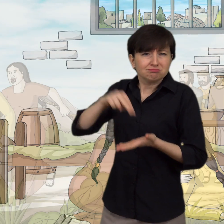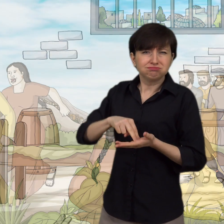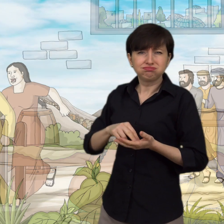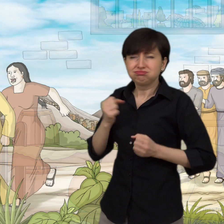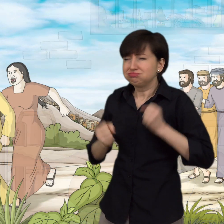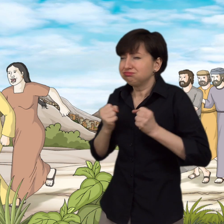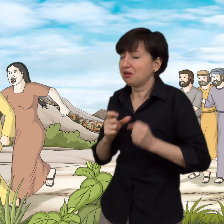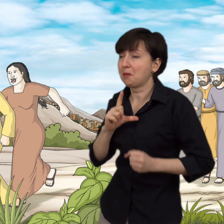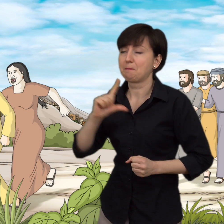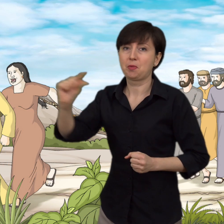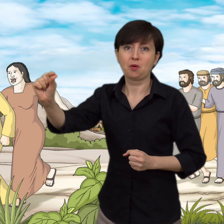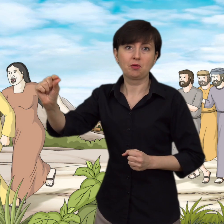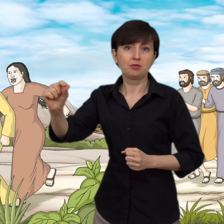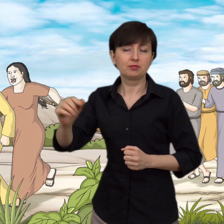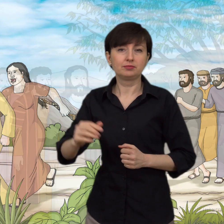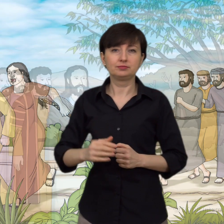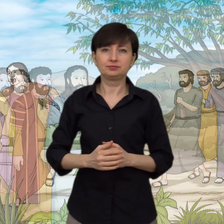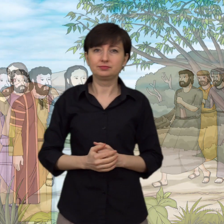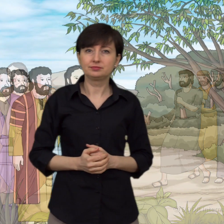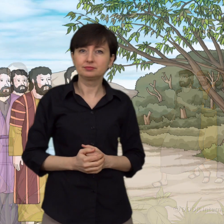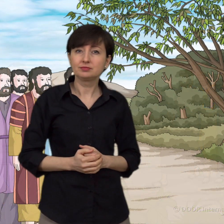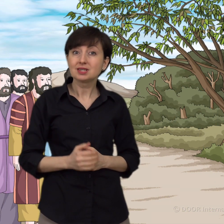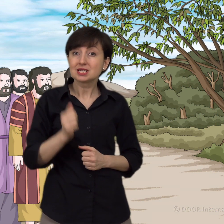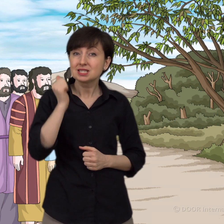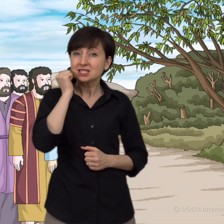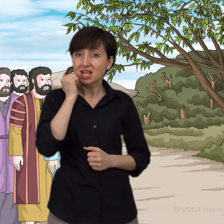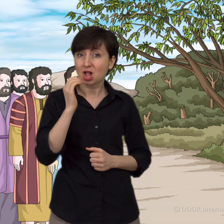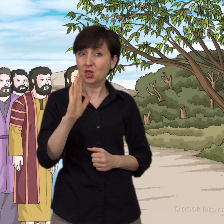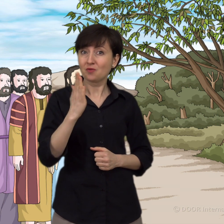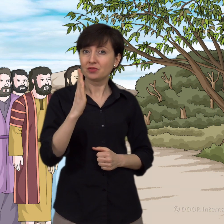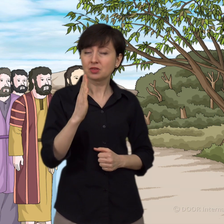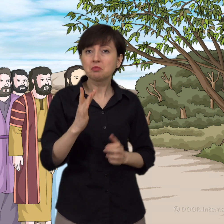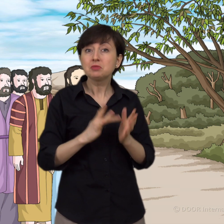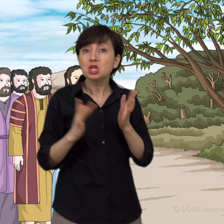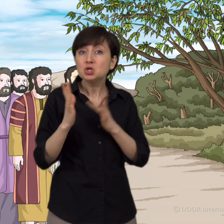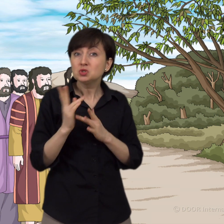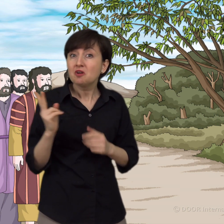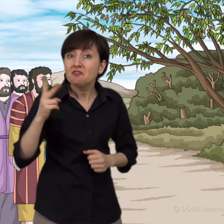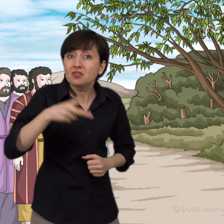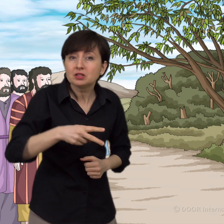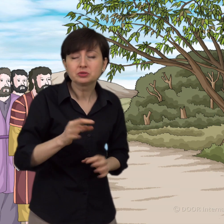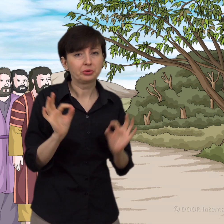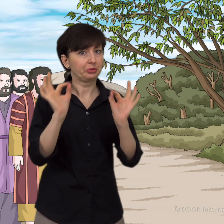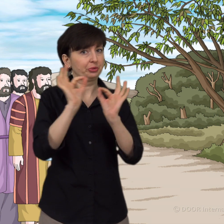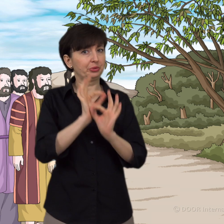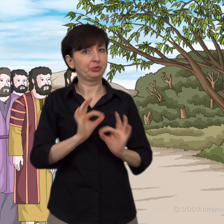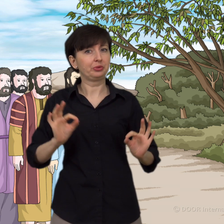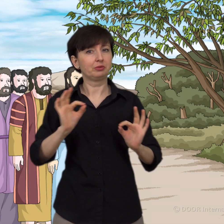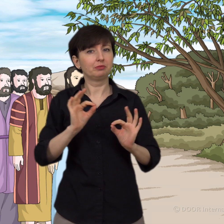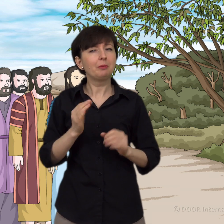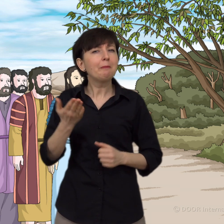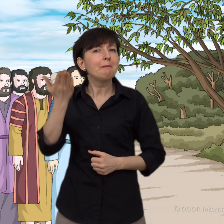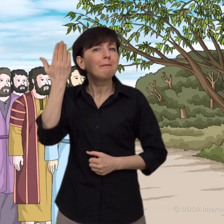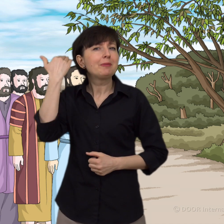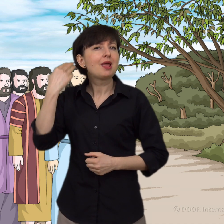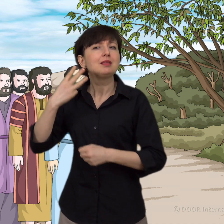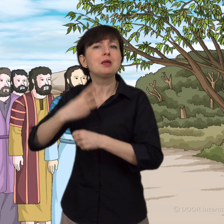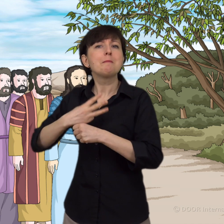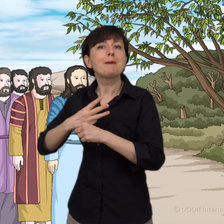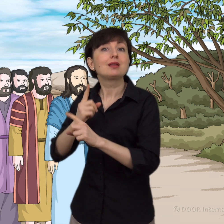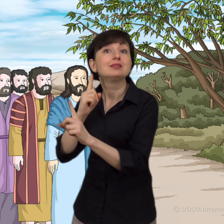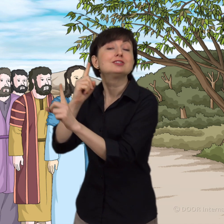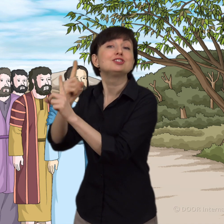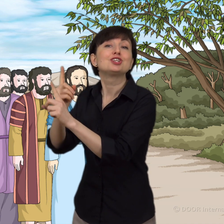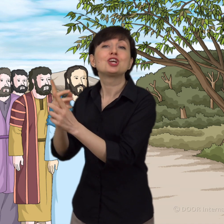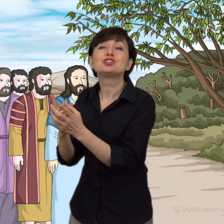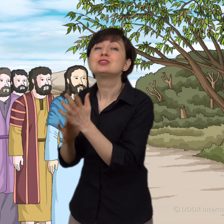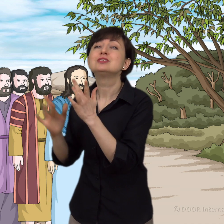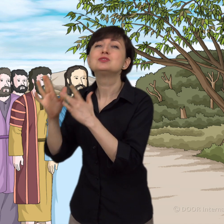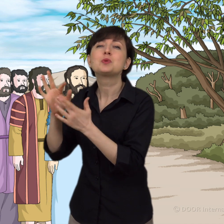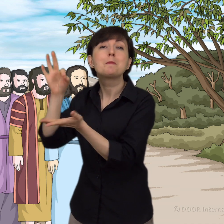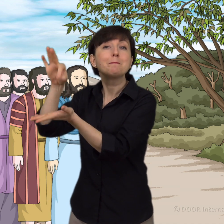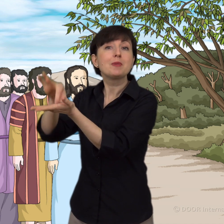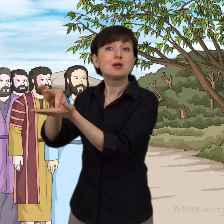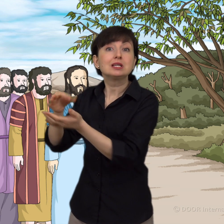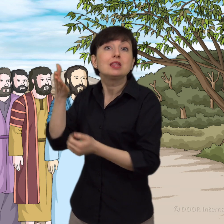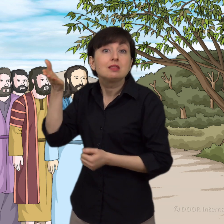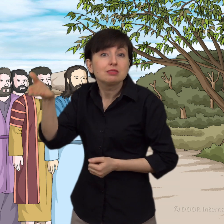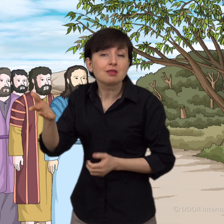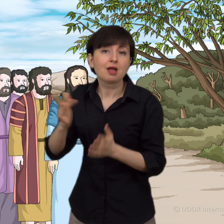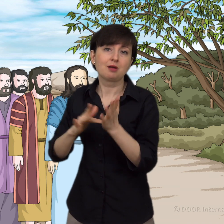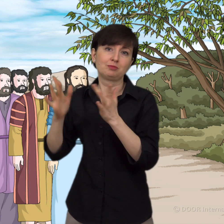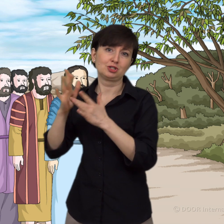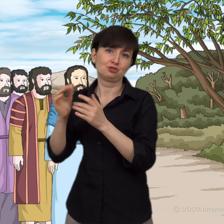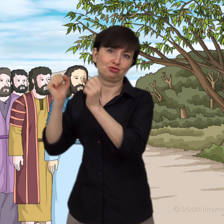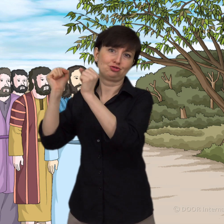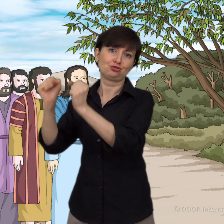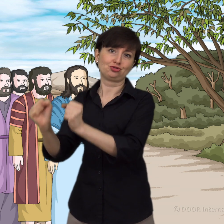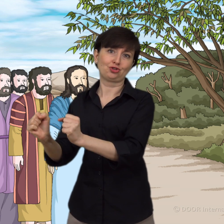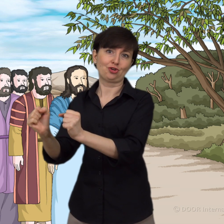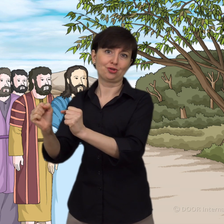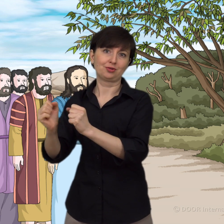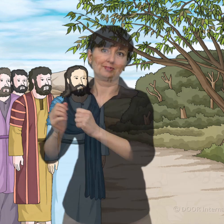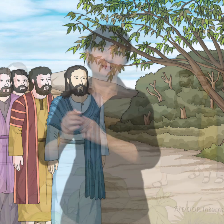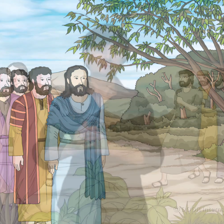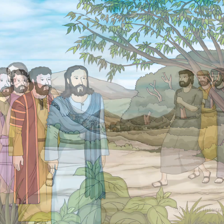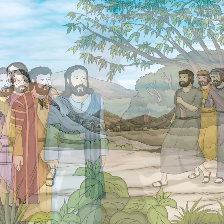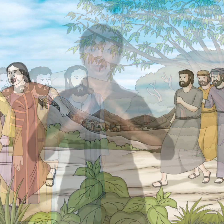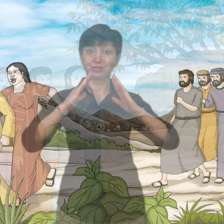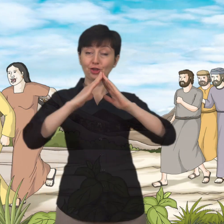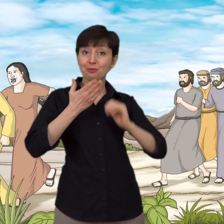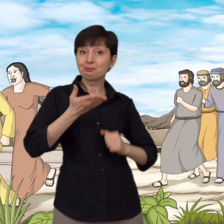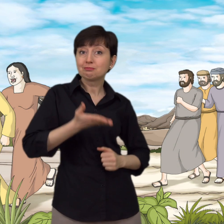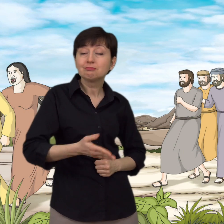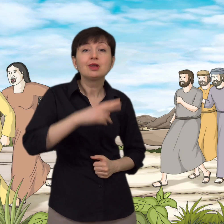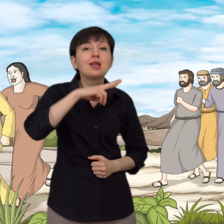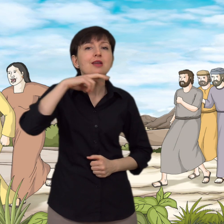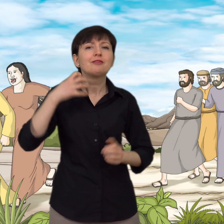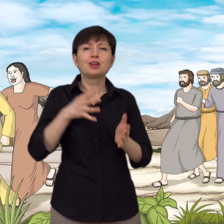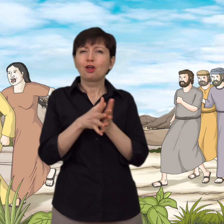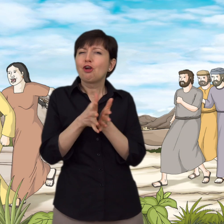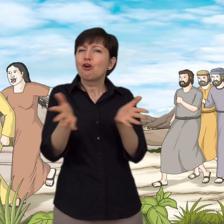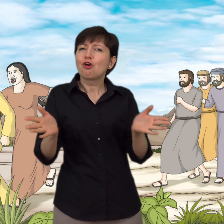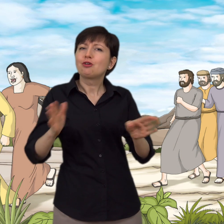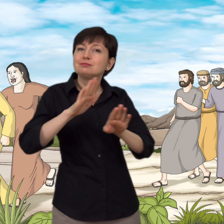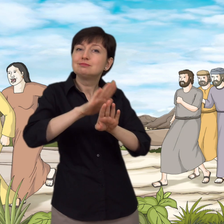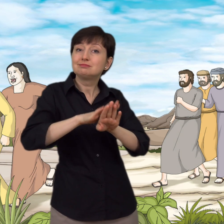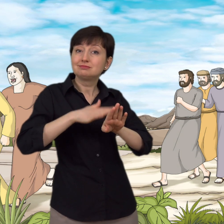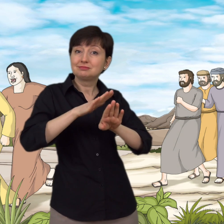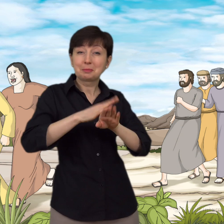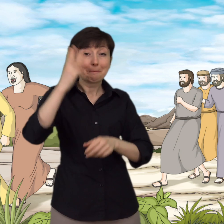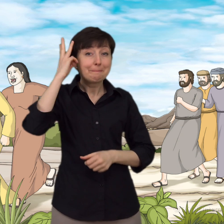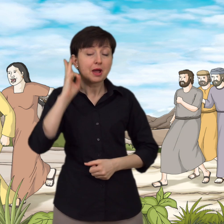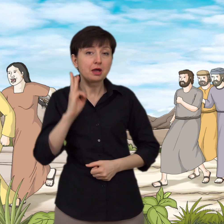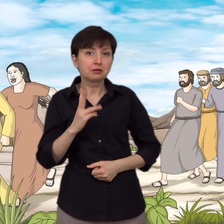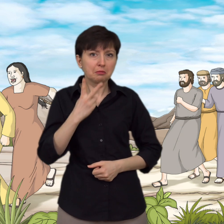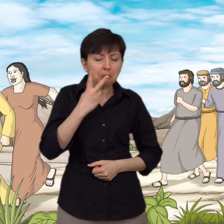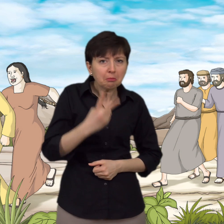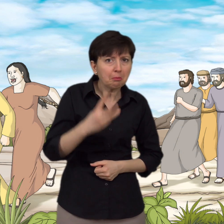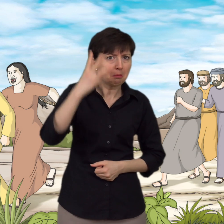Now Jesus had not yet entered the village, but was still at the place where Martha had met Him.